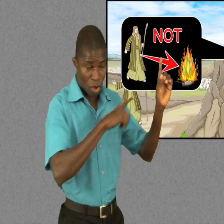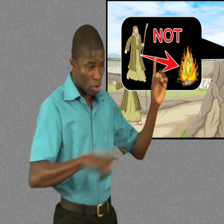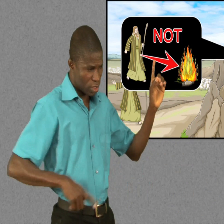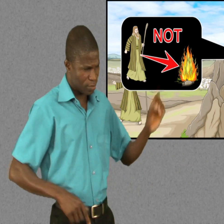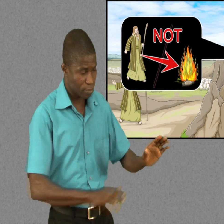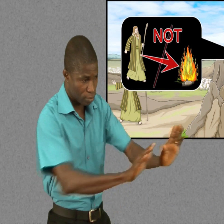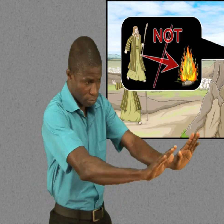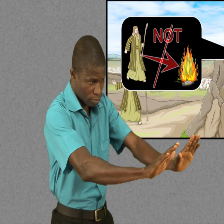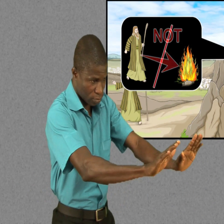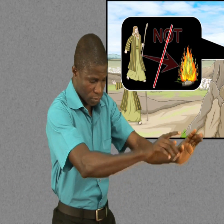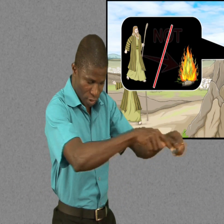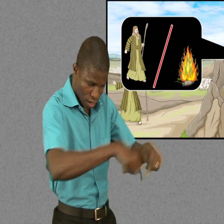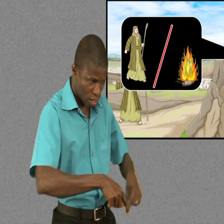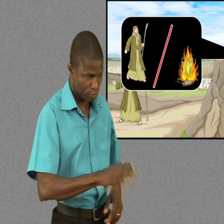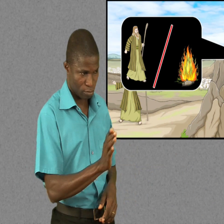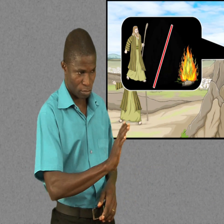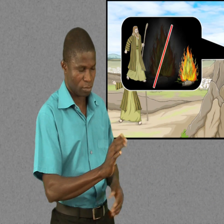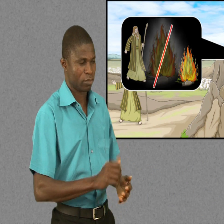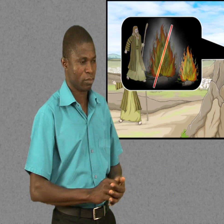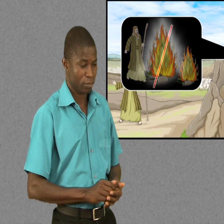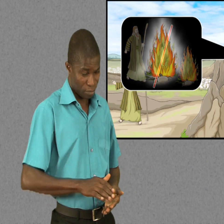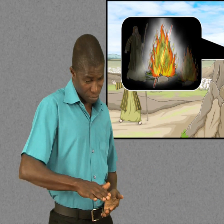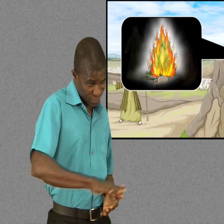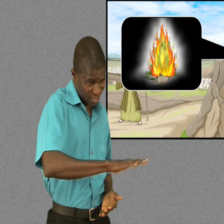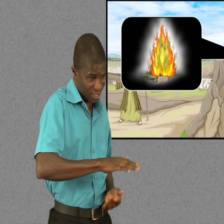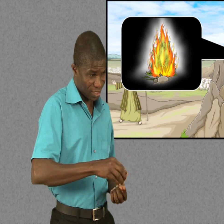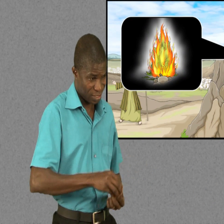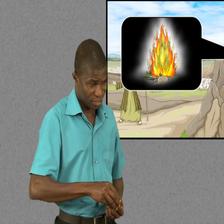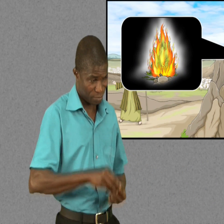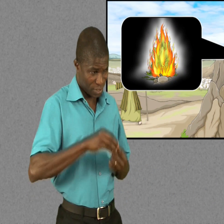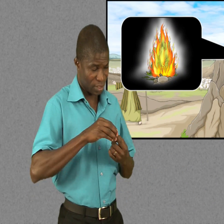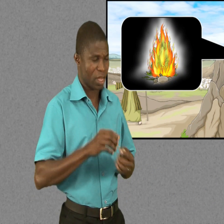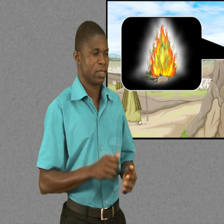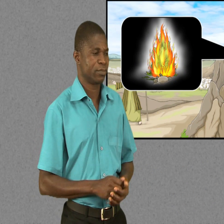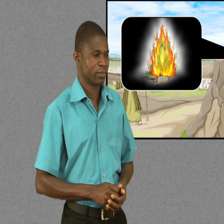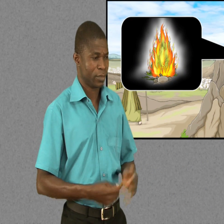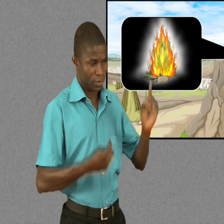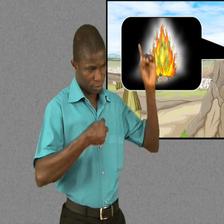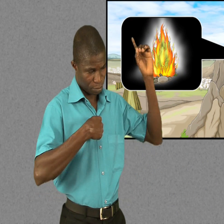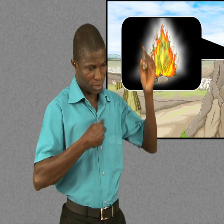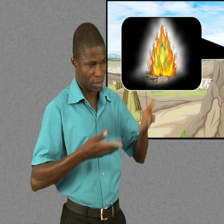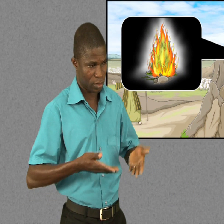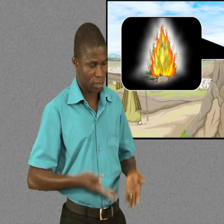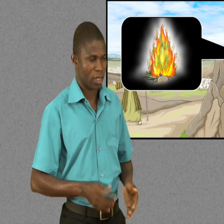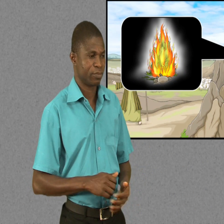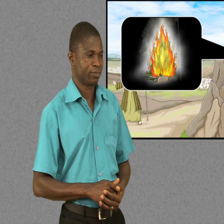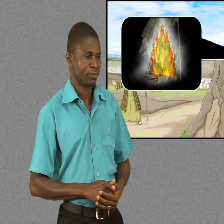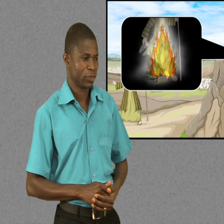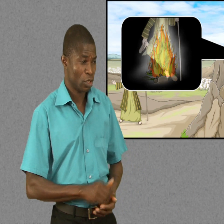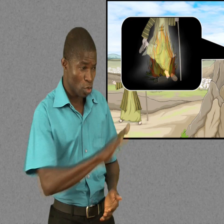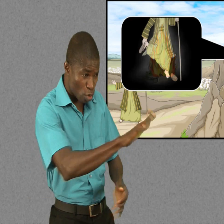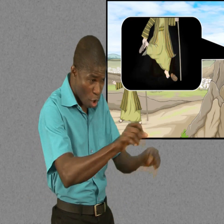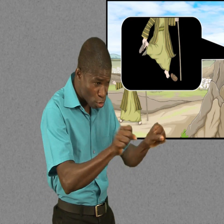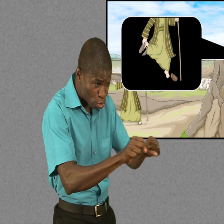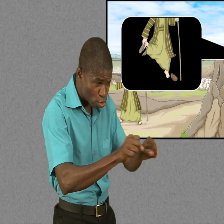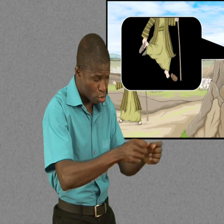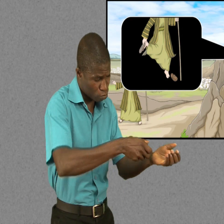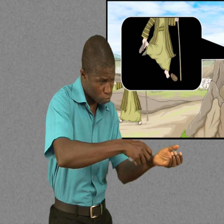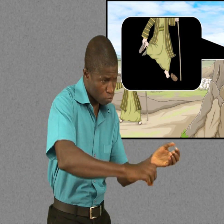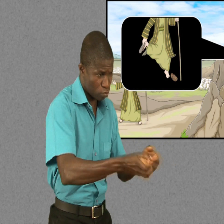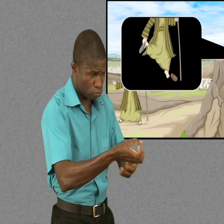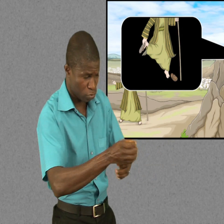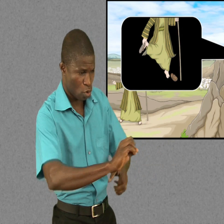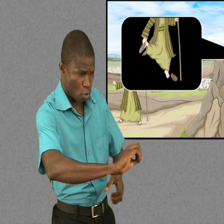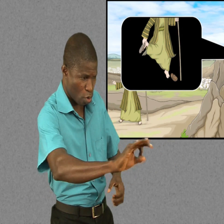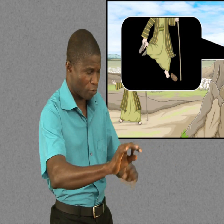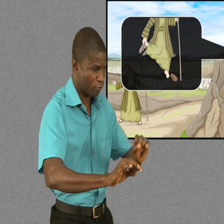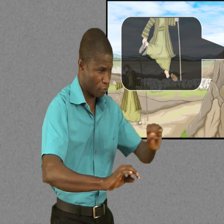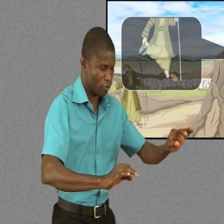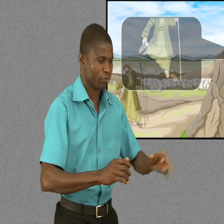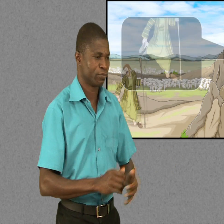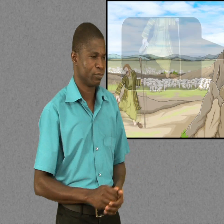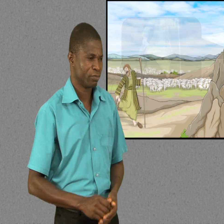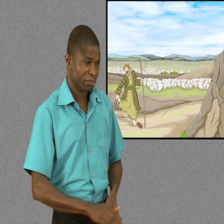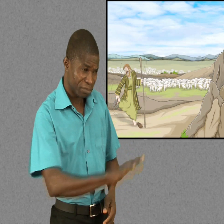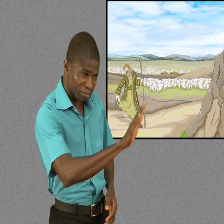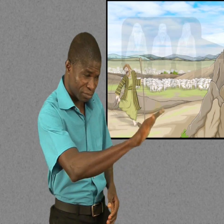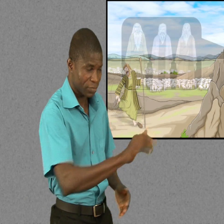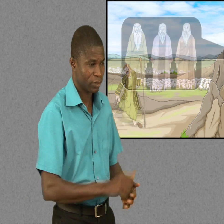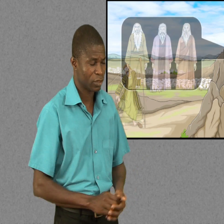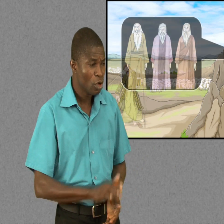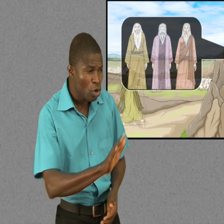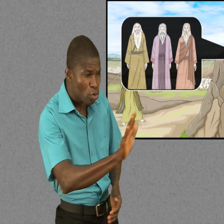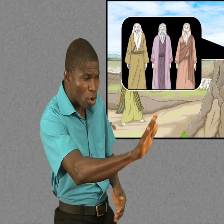“Take off your sandals, for the place where you are standing is holy ground.”